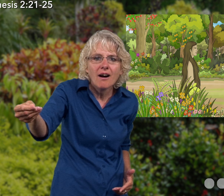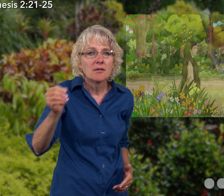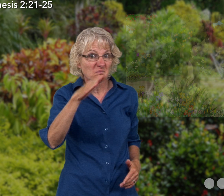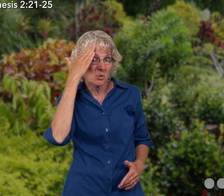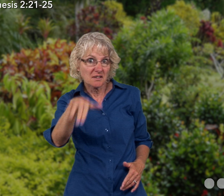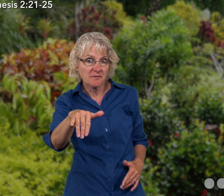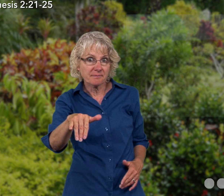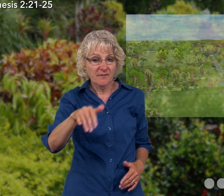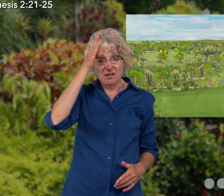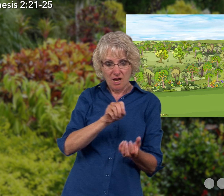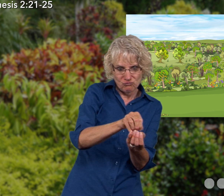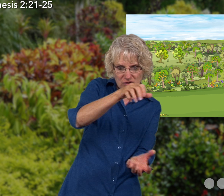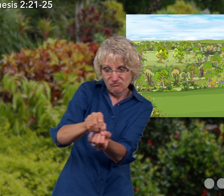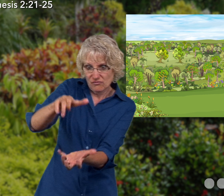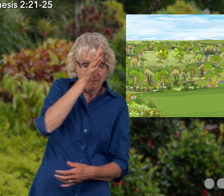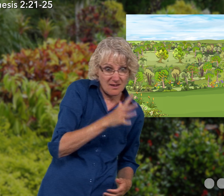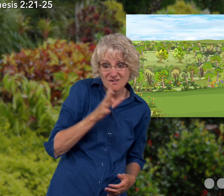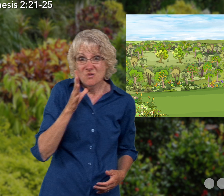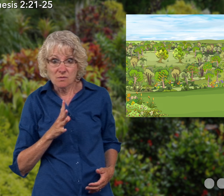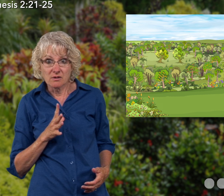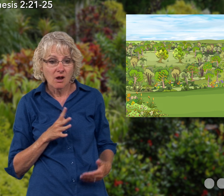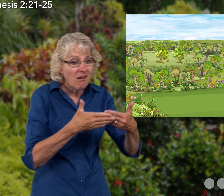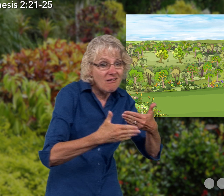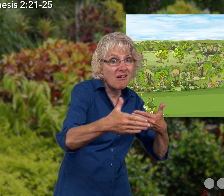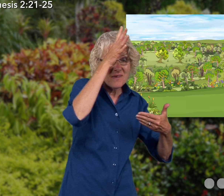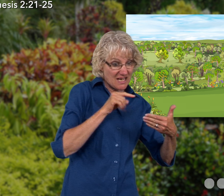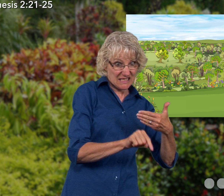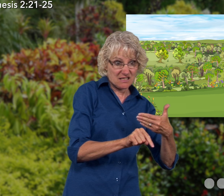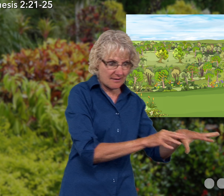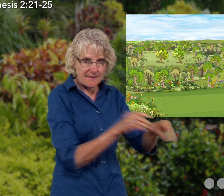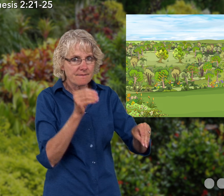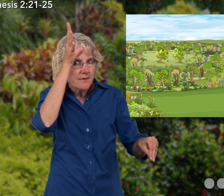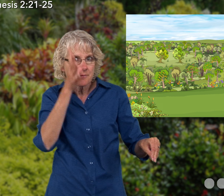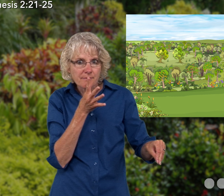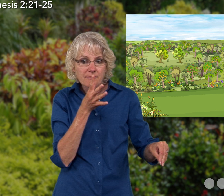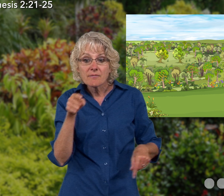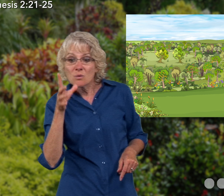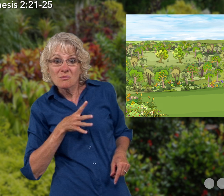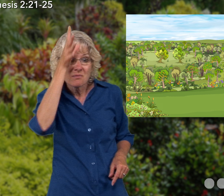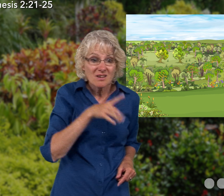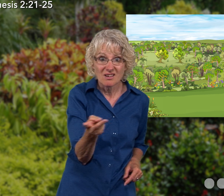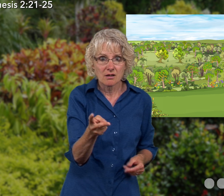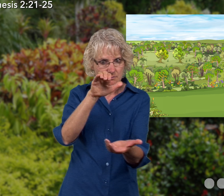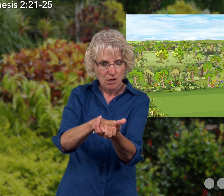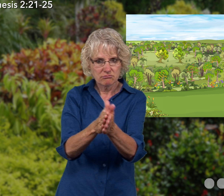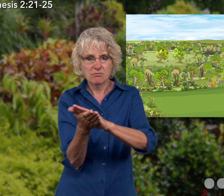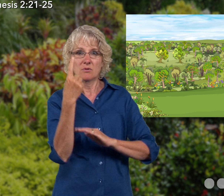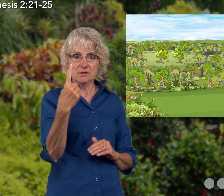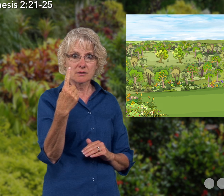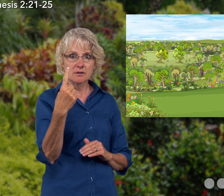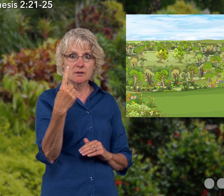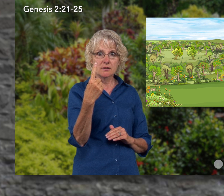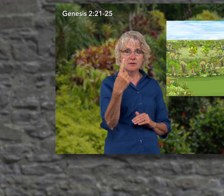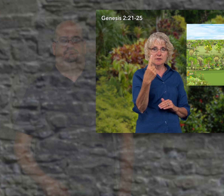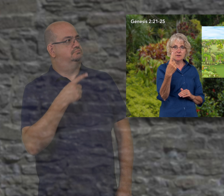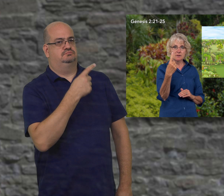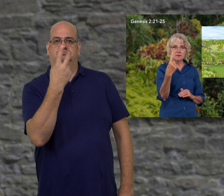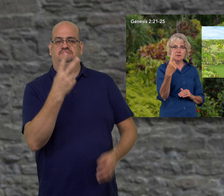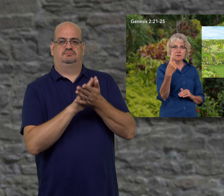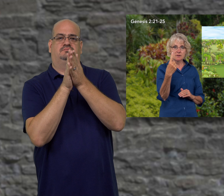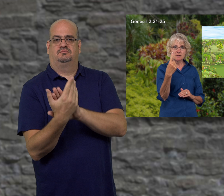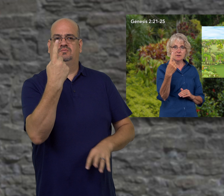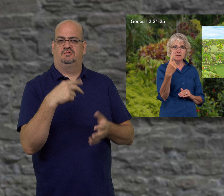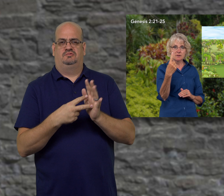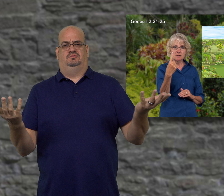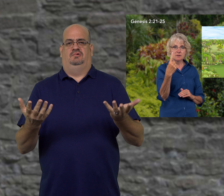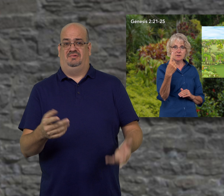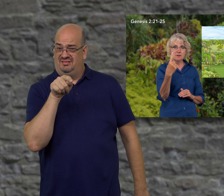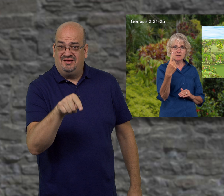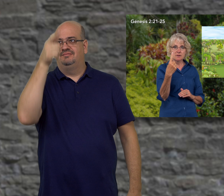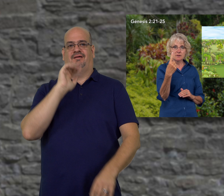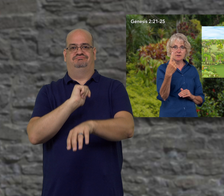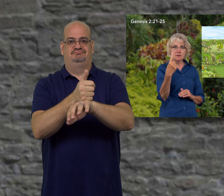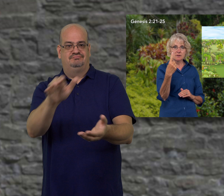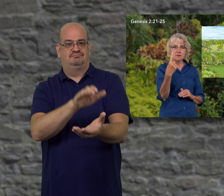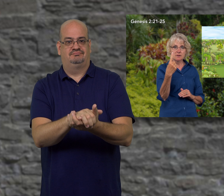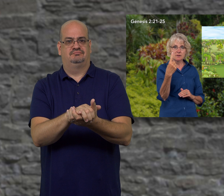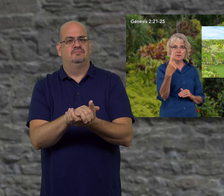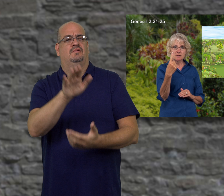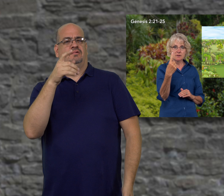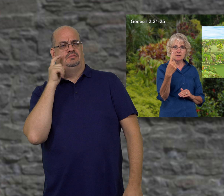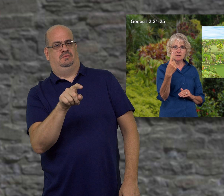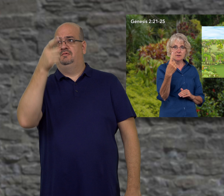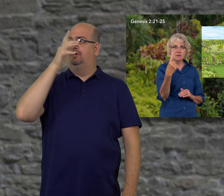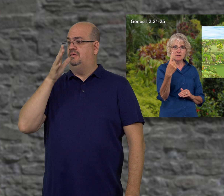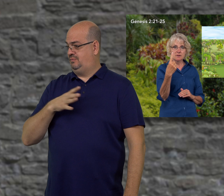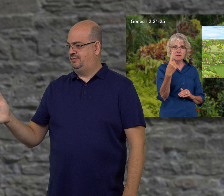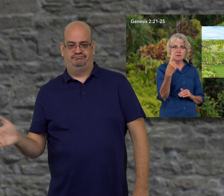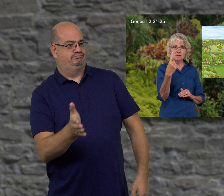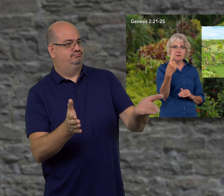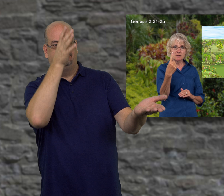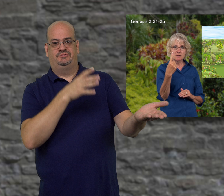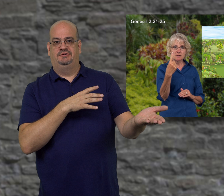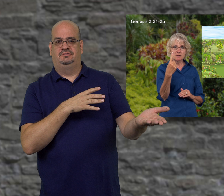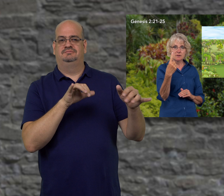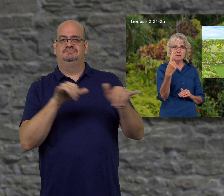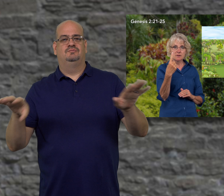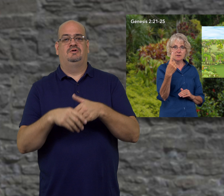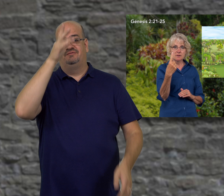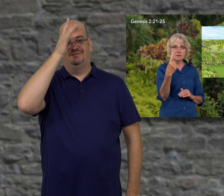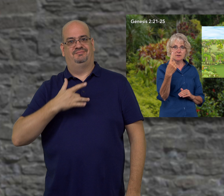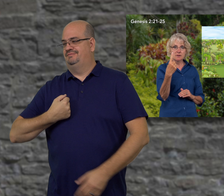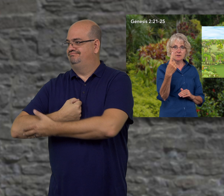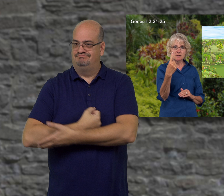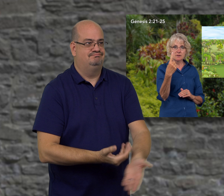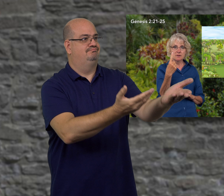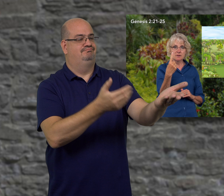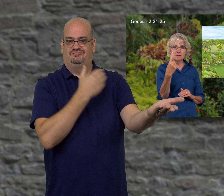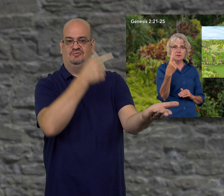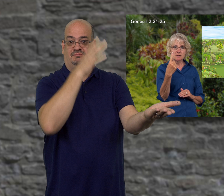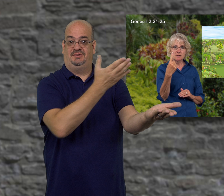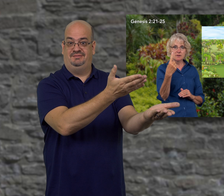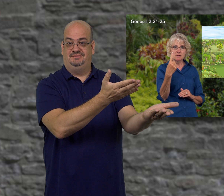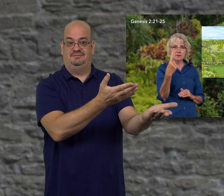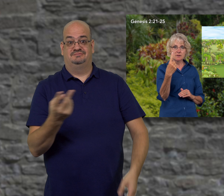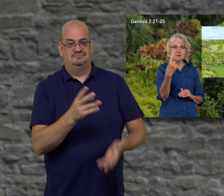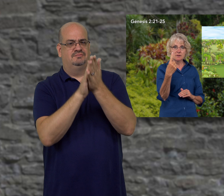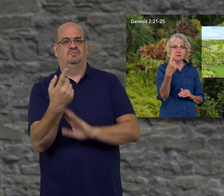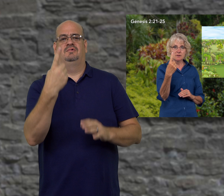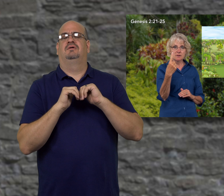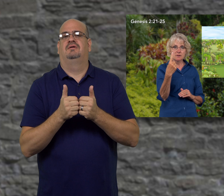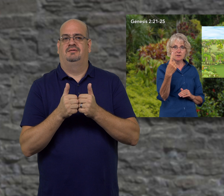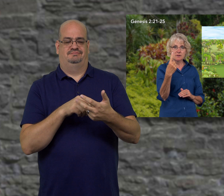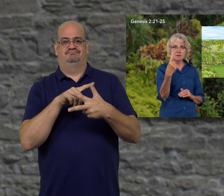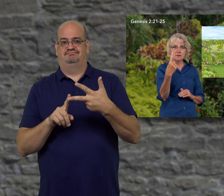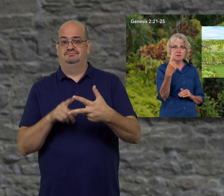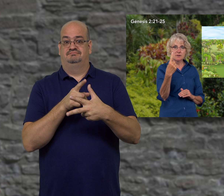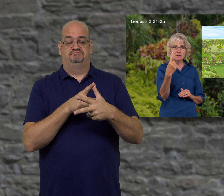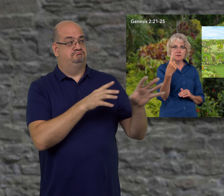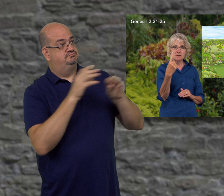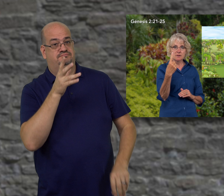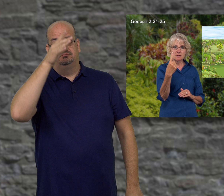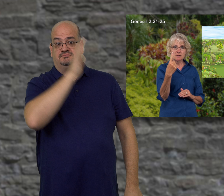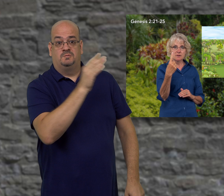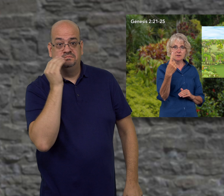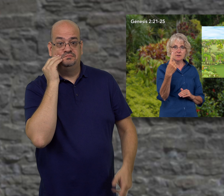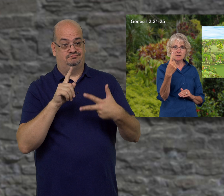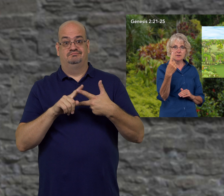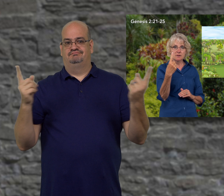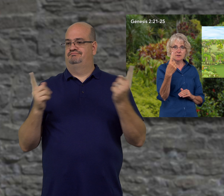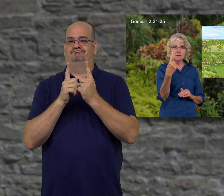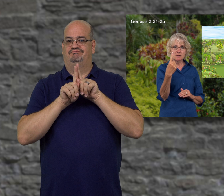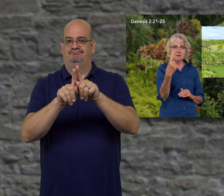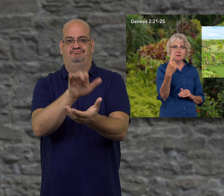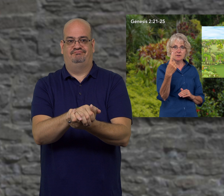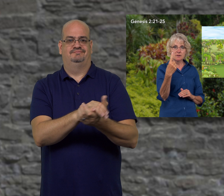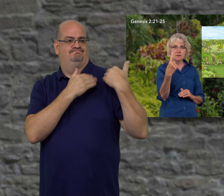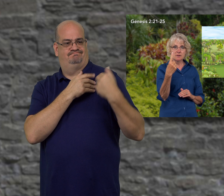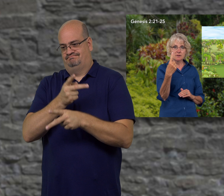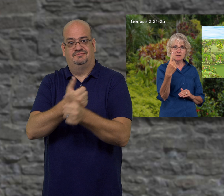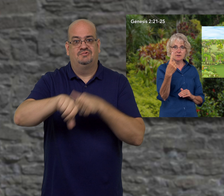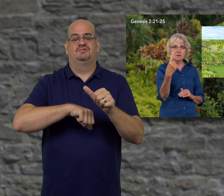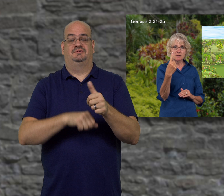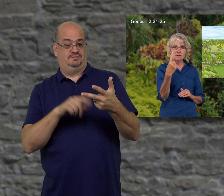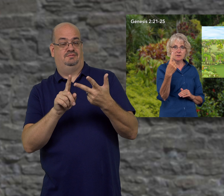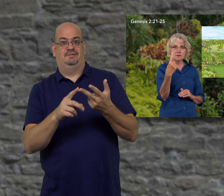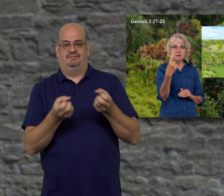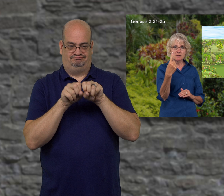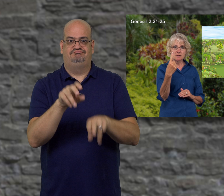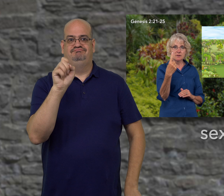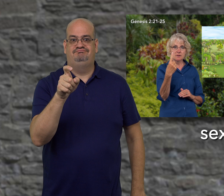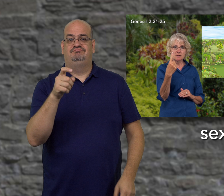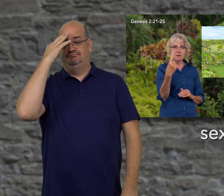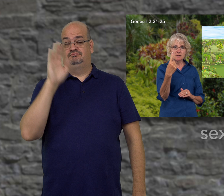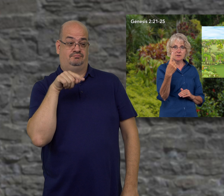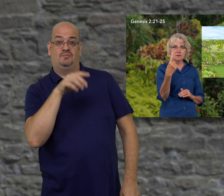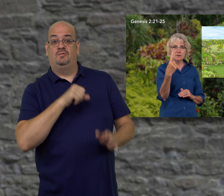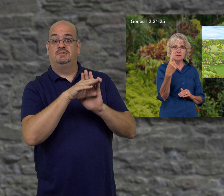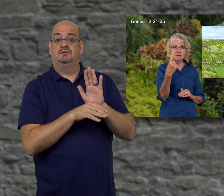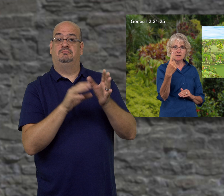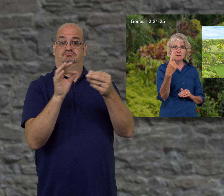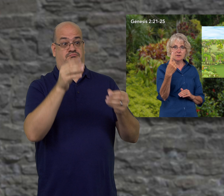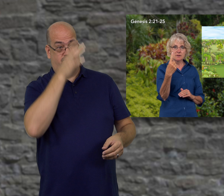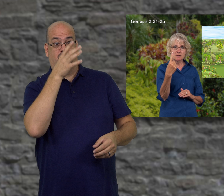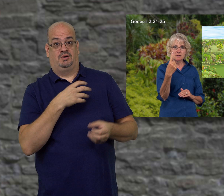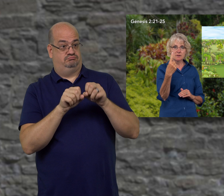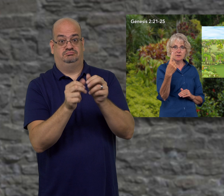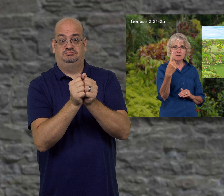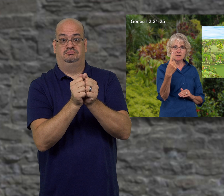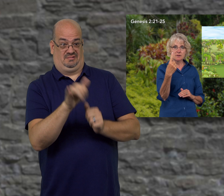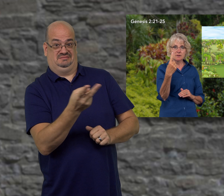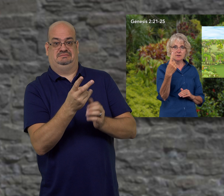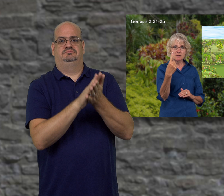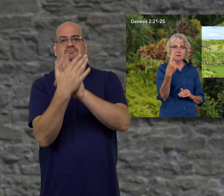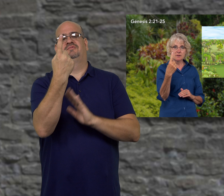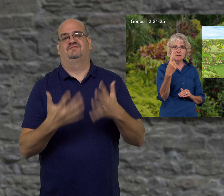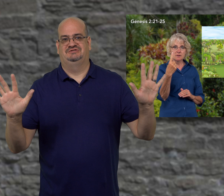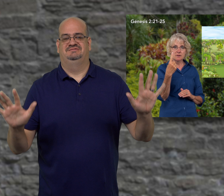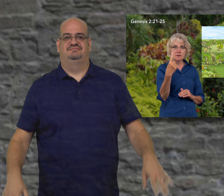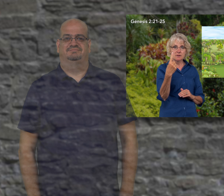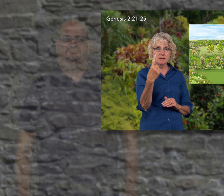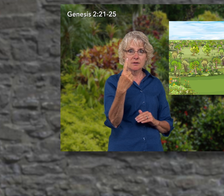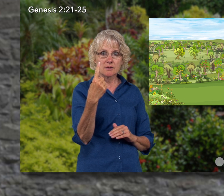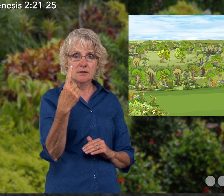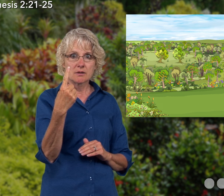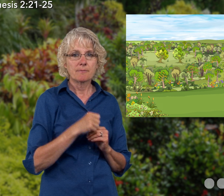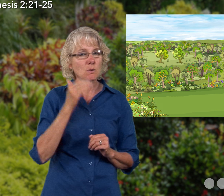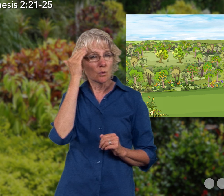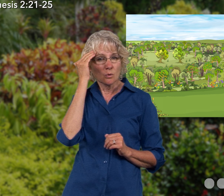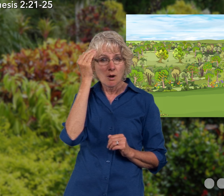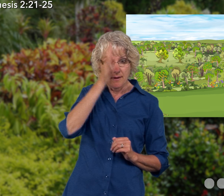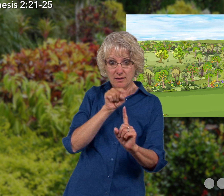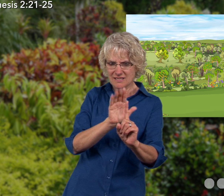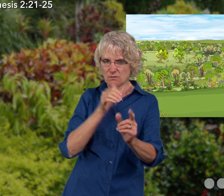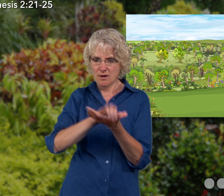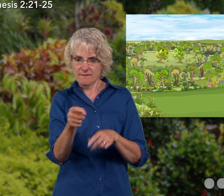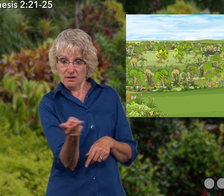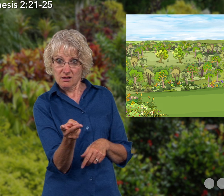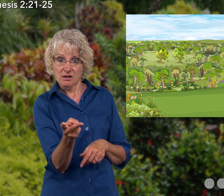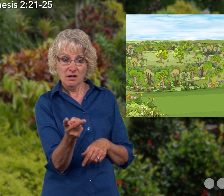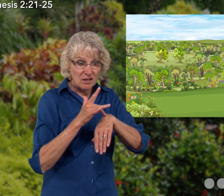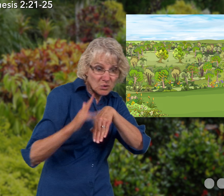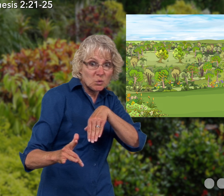For this reason a man will leave his father and mother and be united to his wife, and they will become one flesh.